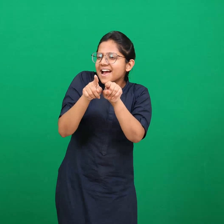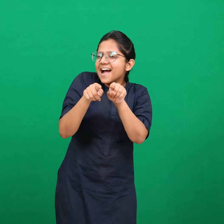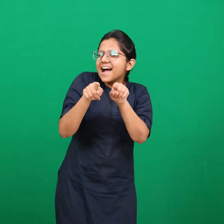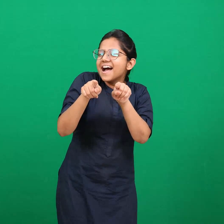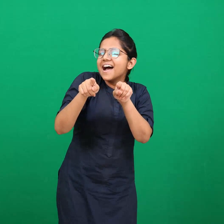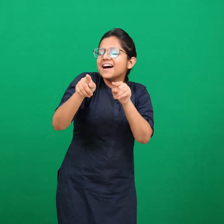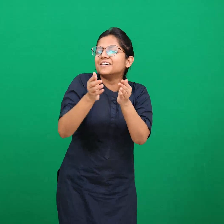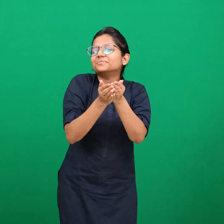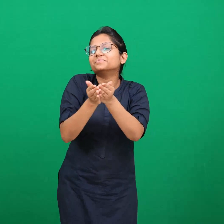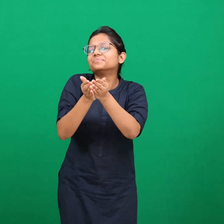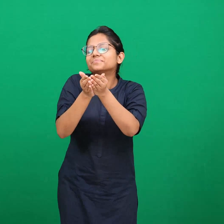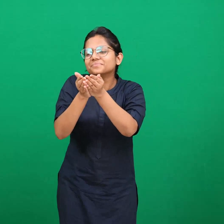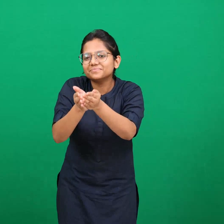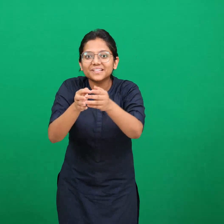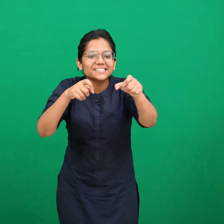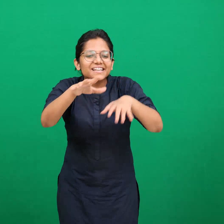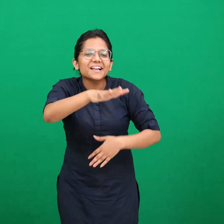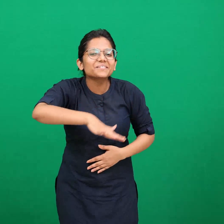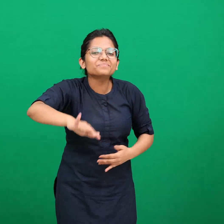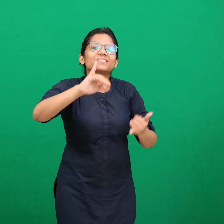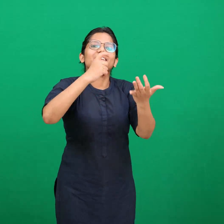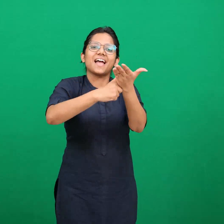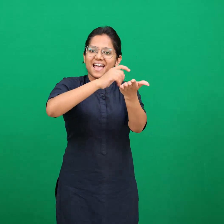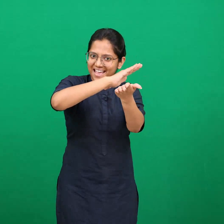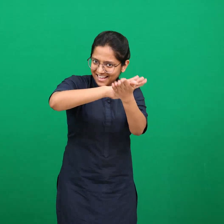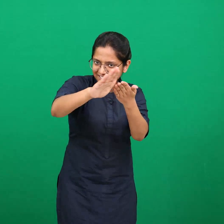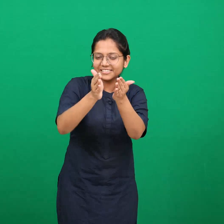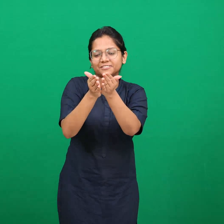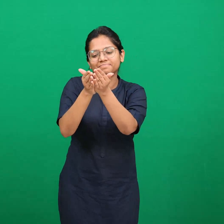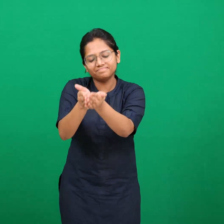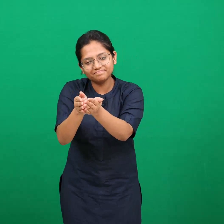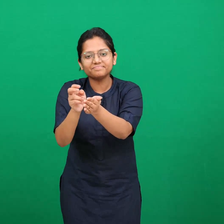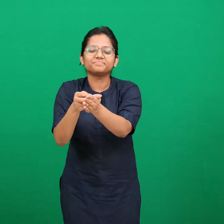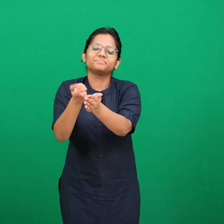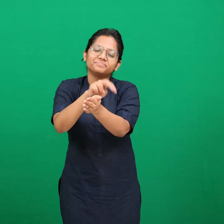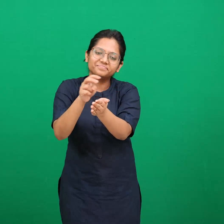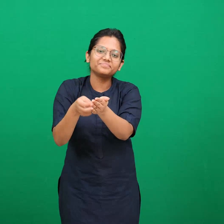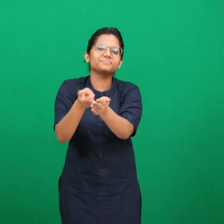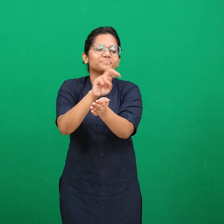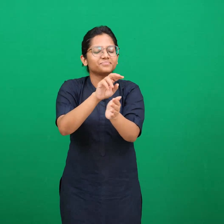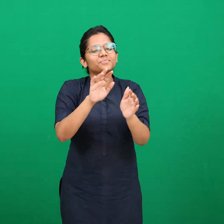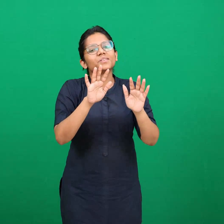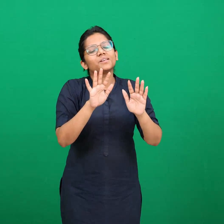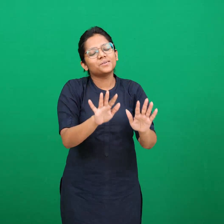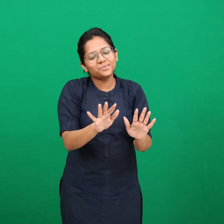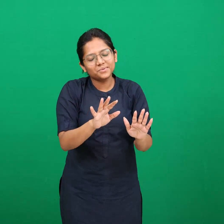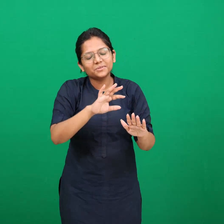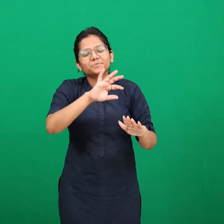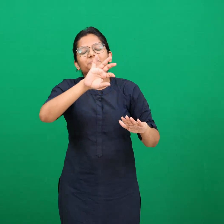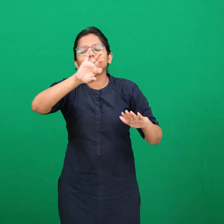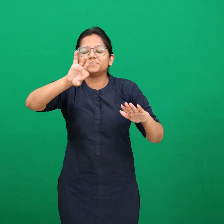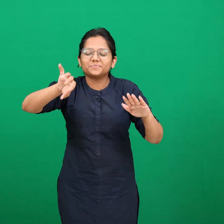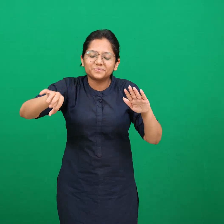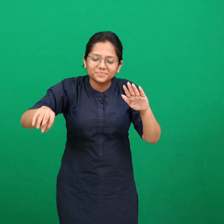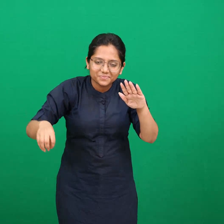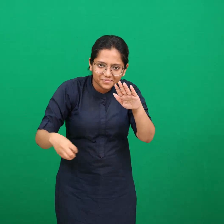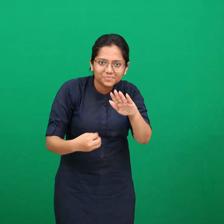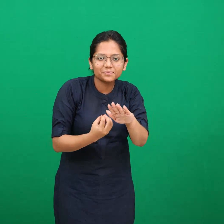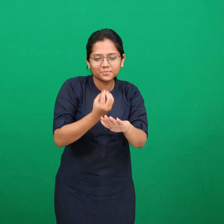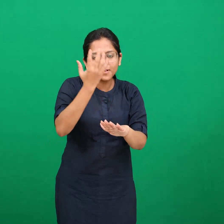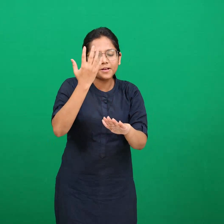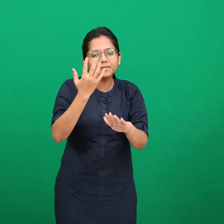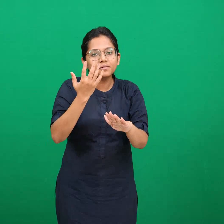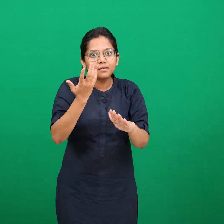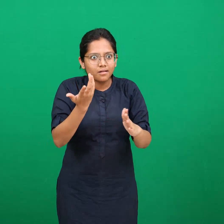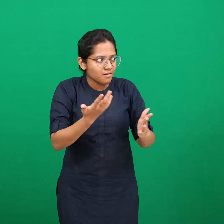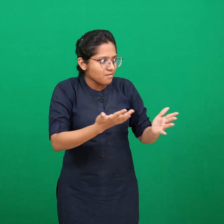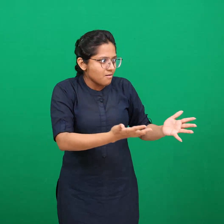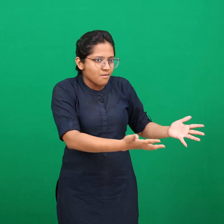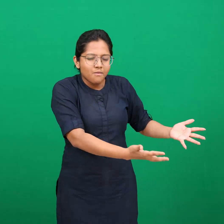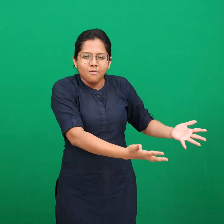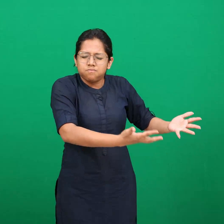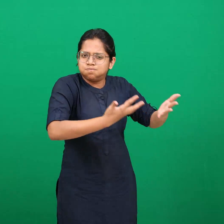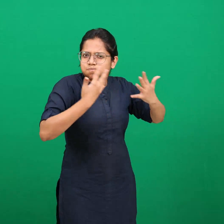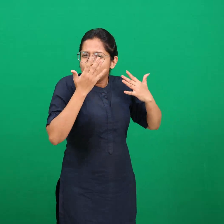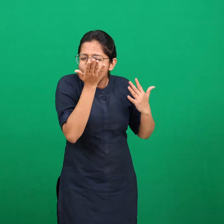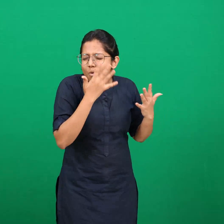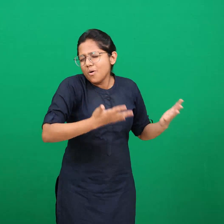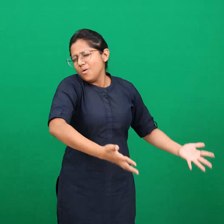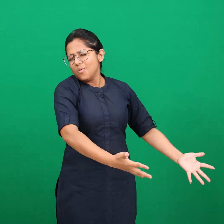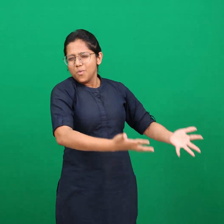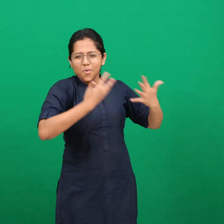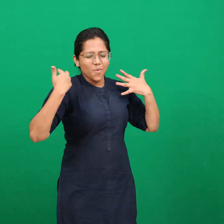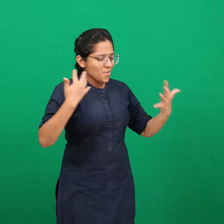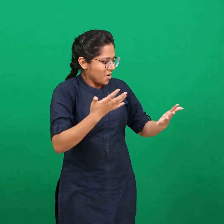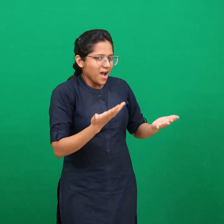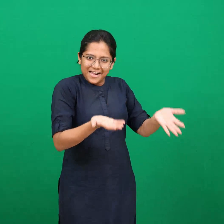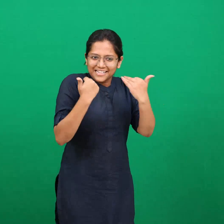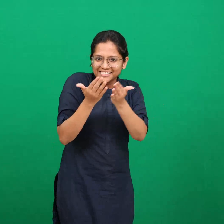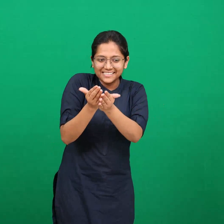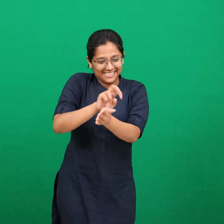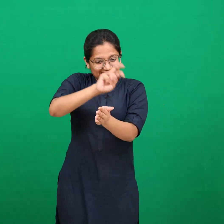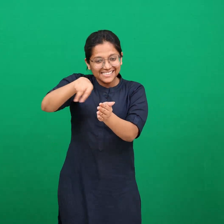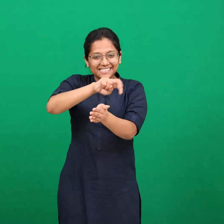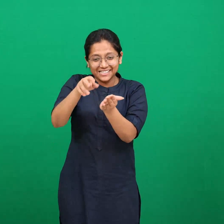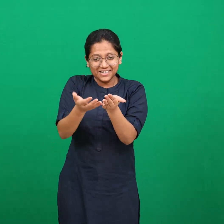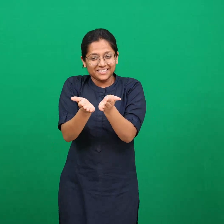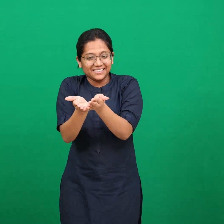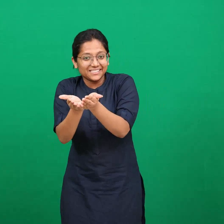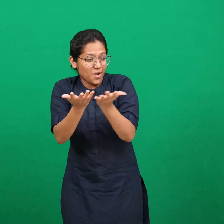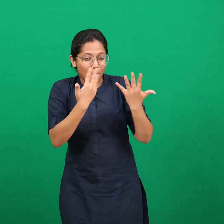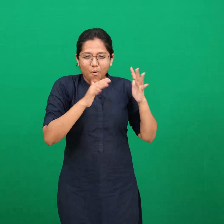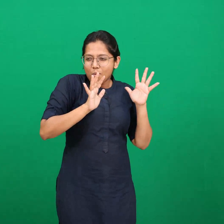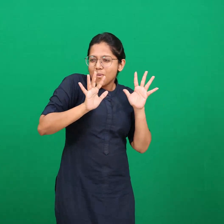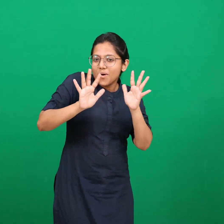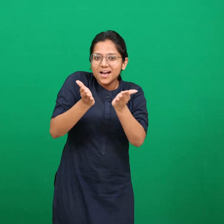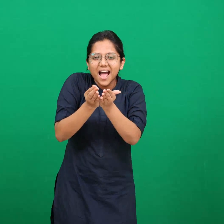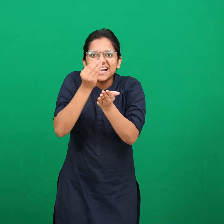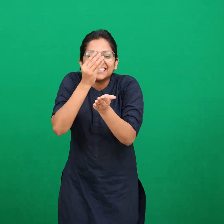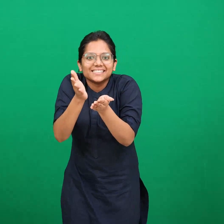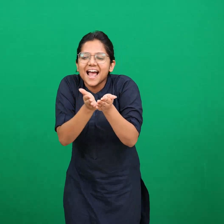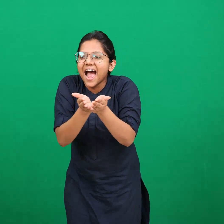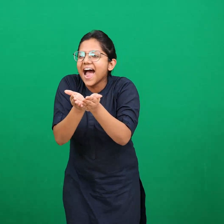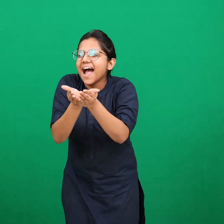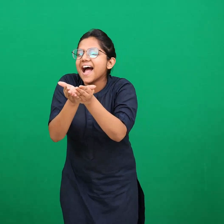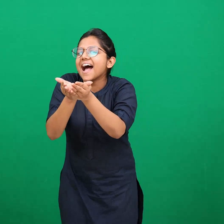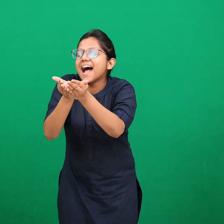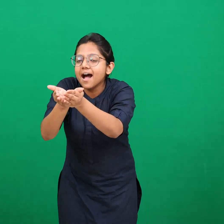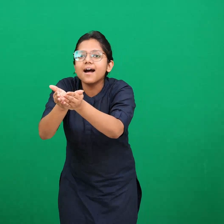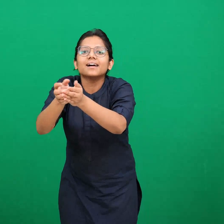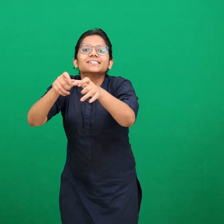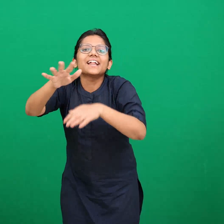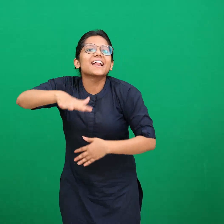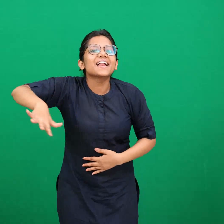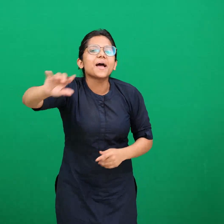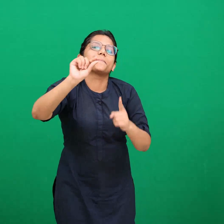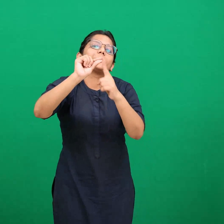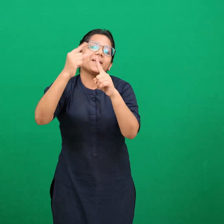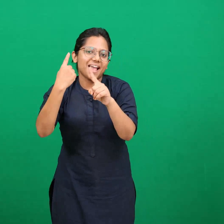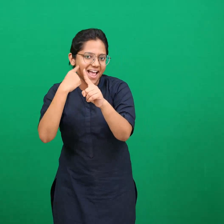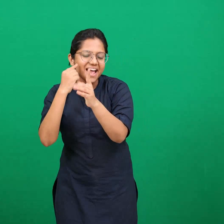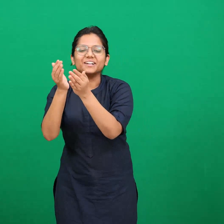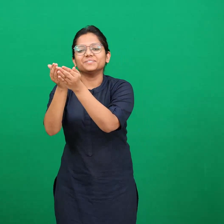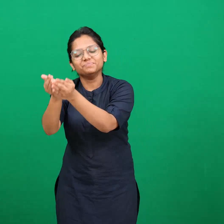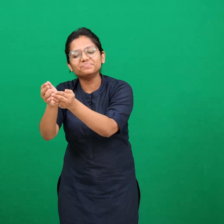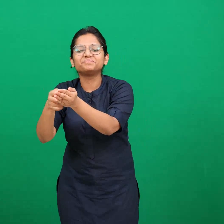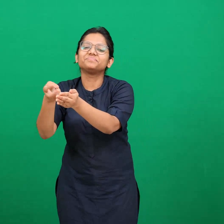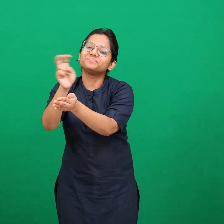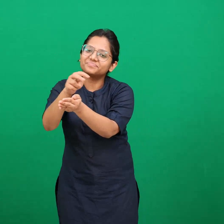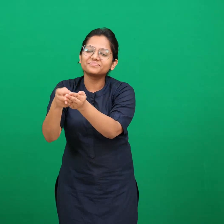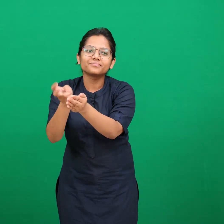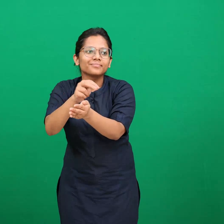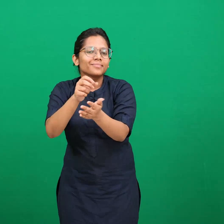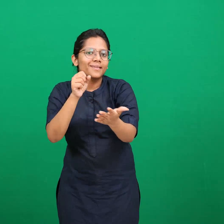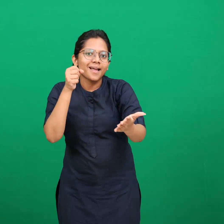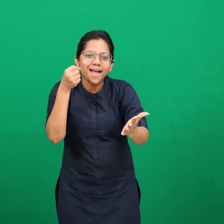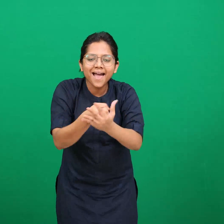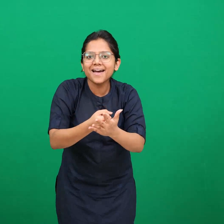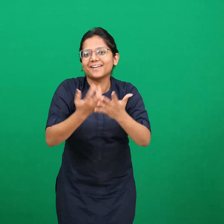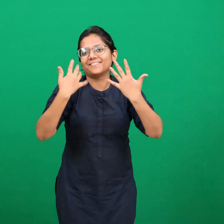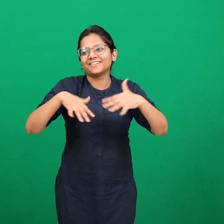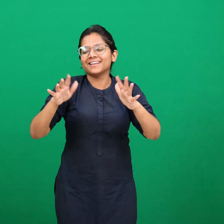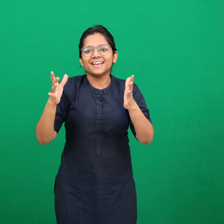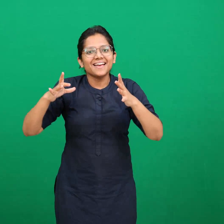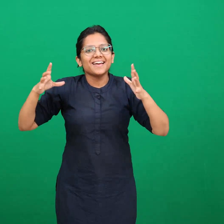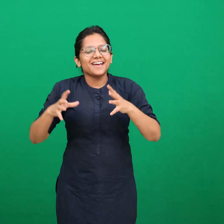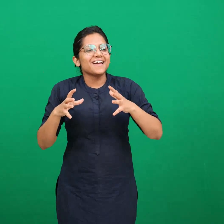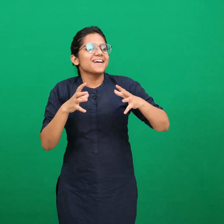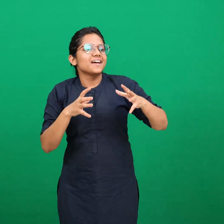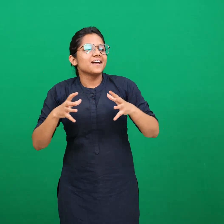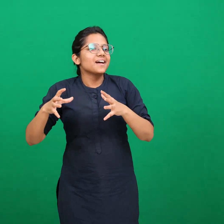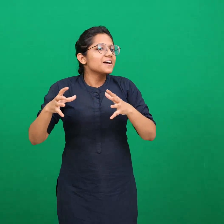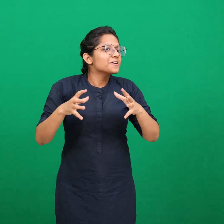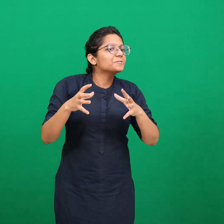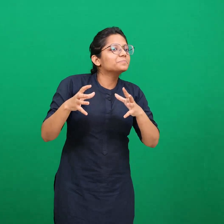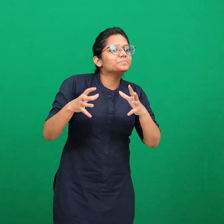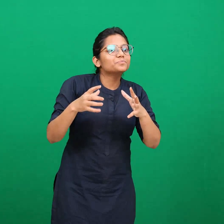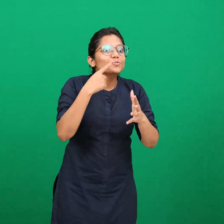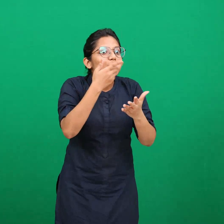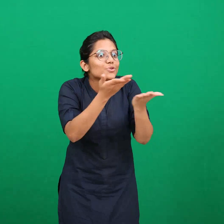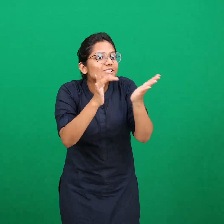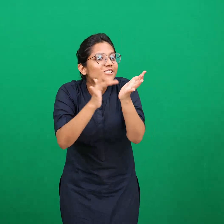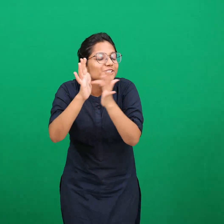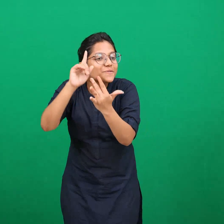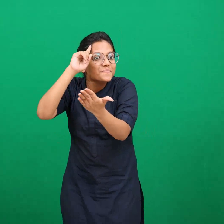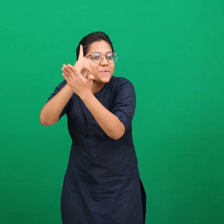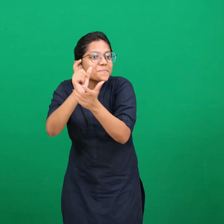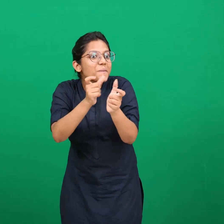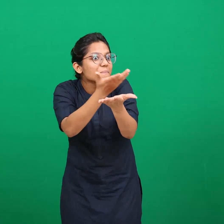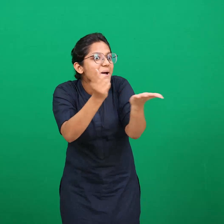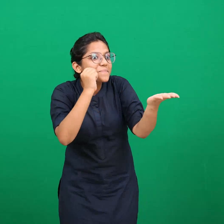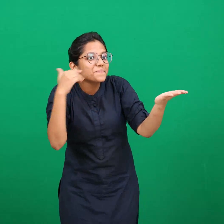After one day, a south wind came up, and on the second day we arrived at Puteoli.